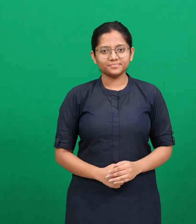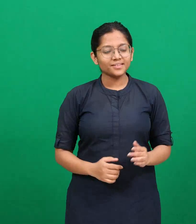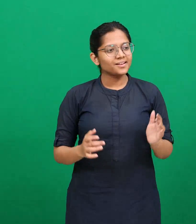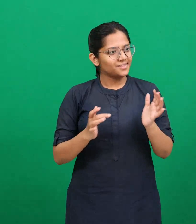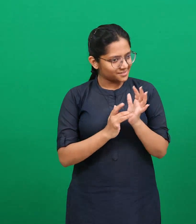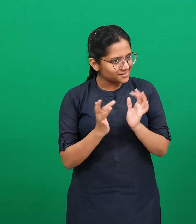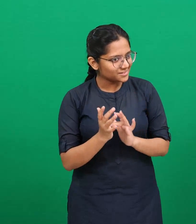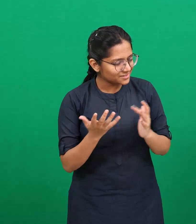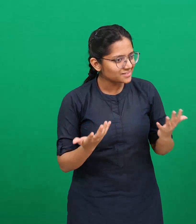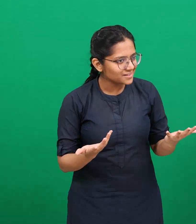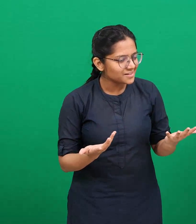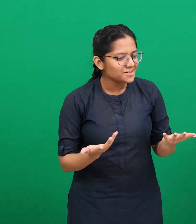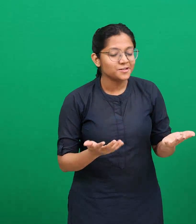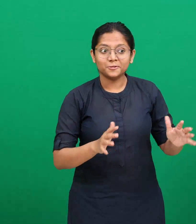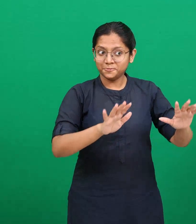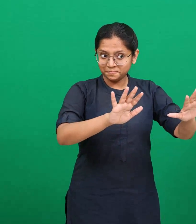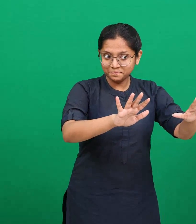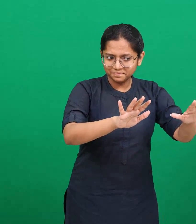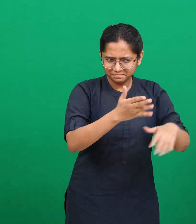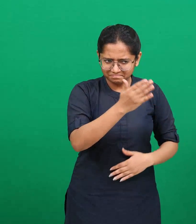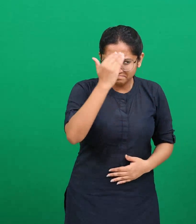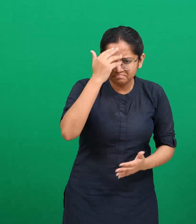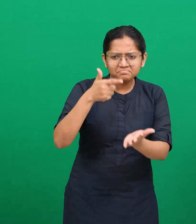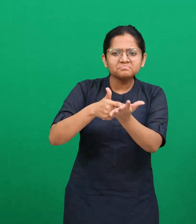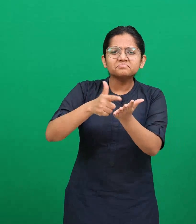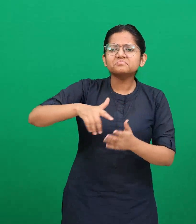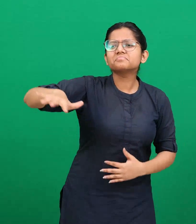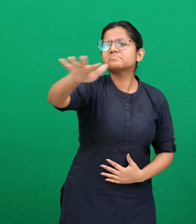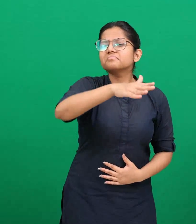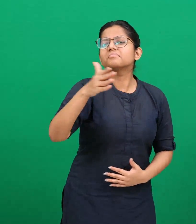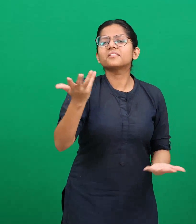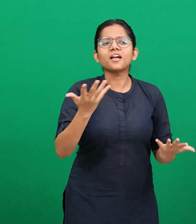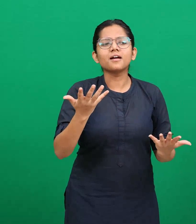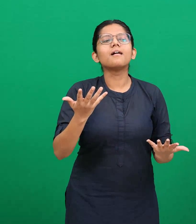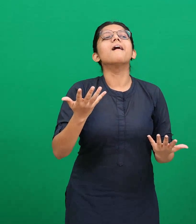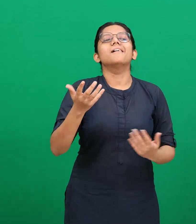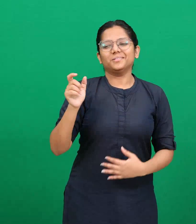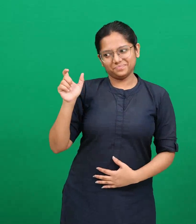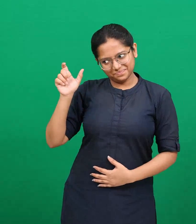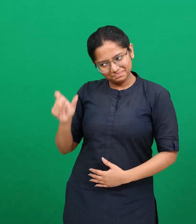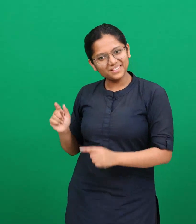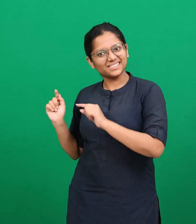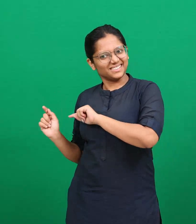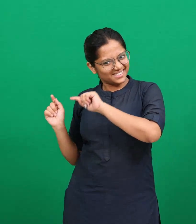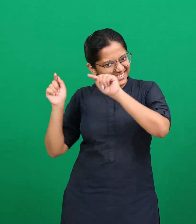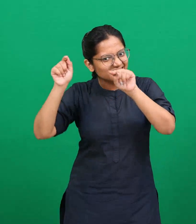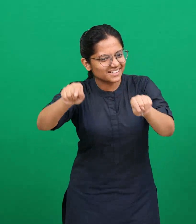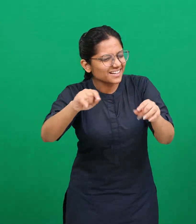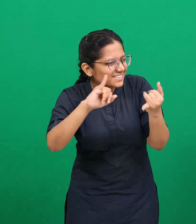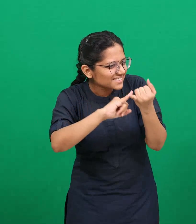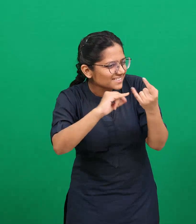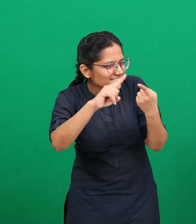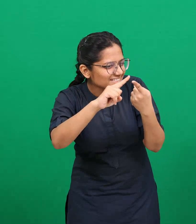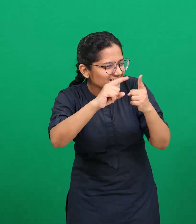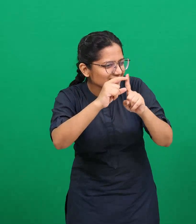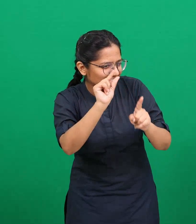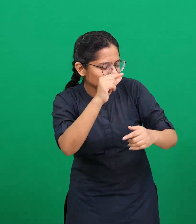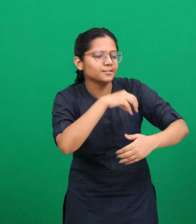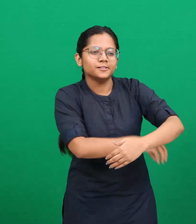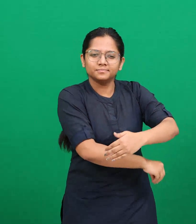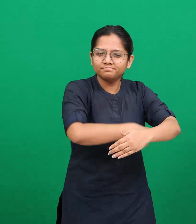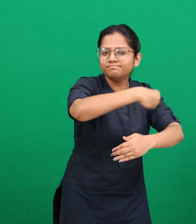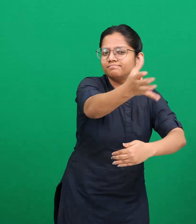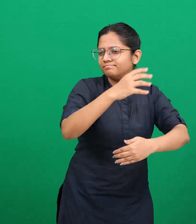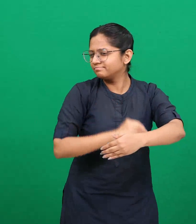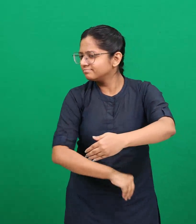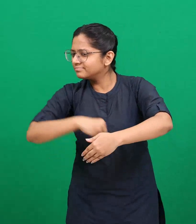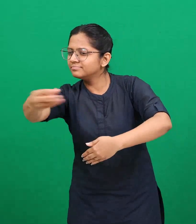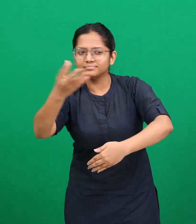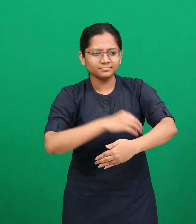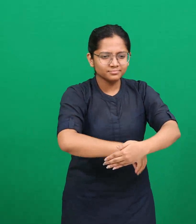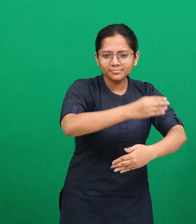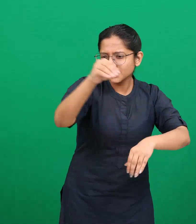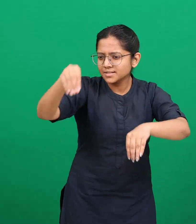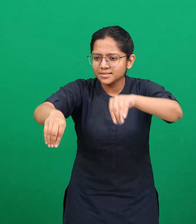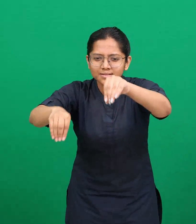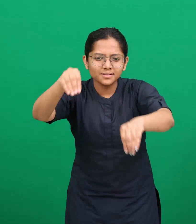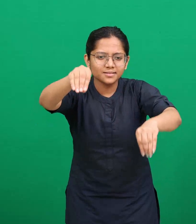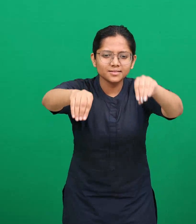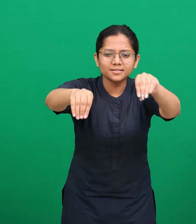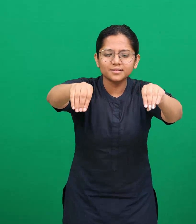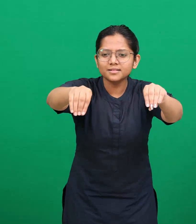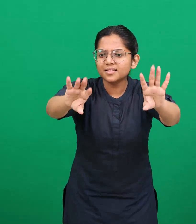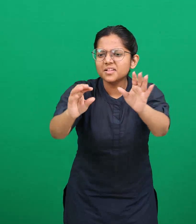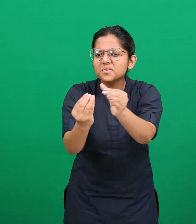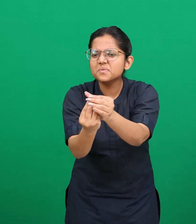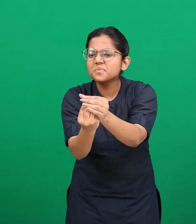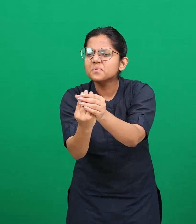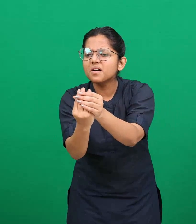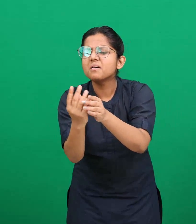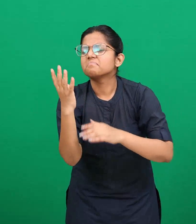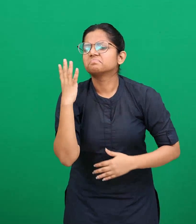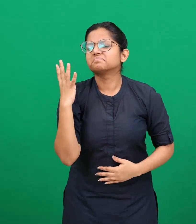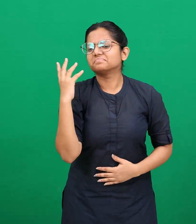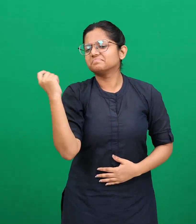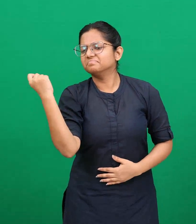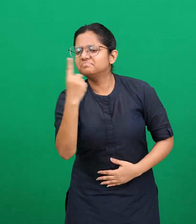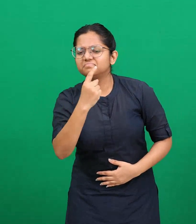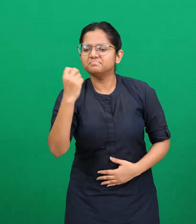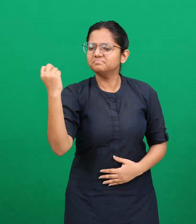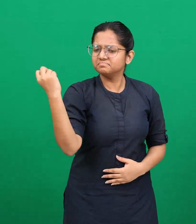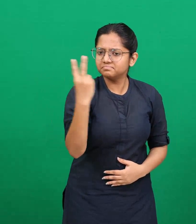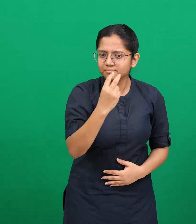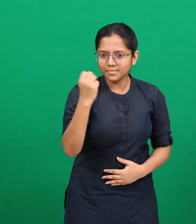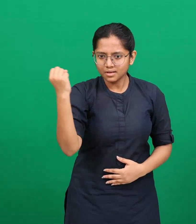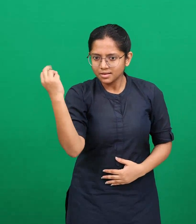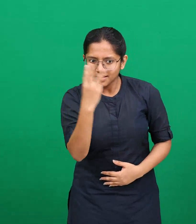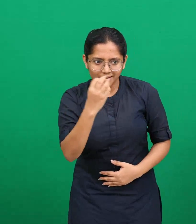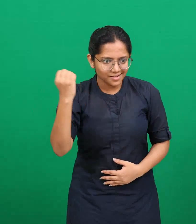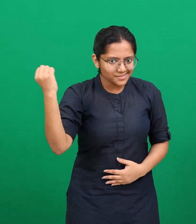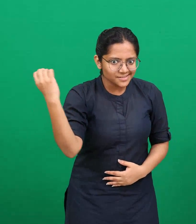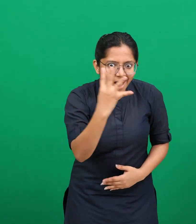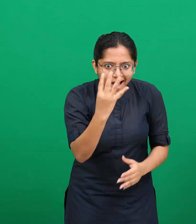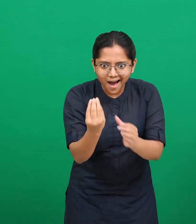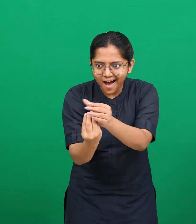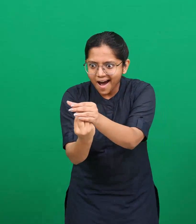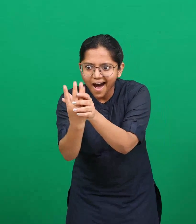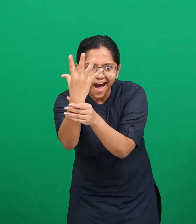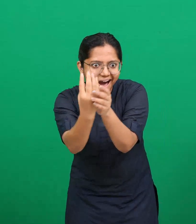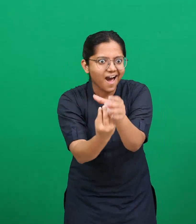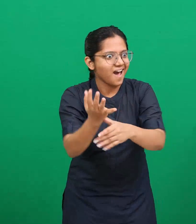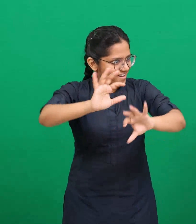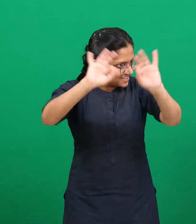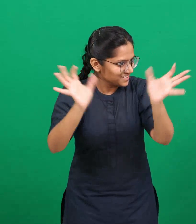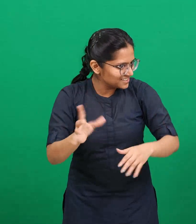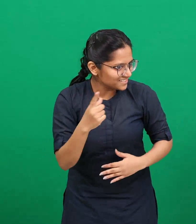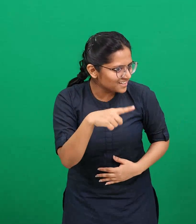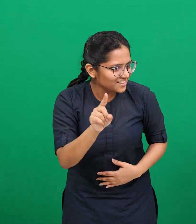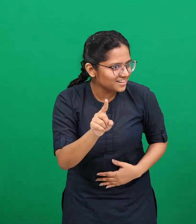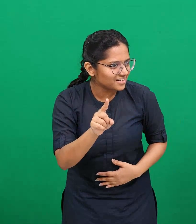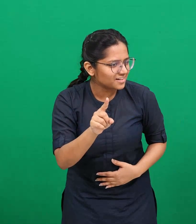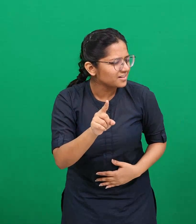Do you not say, ' There are still four months until the harvest '?